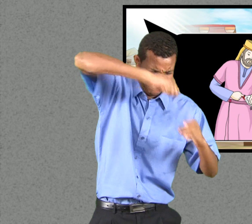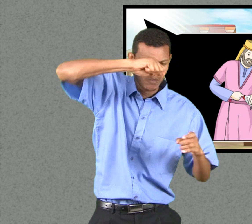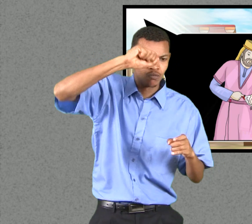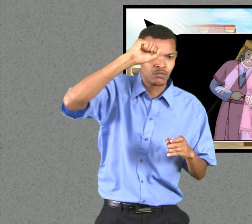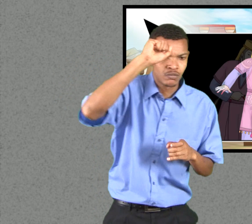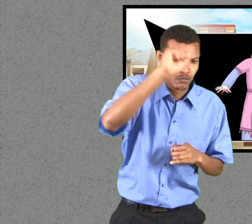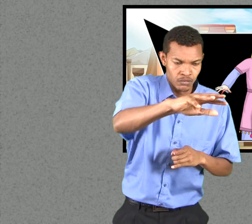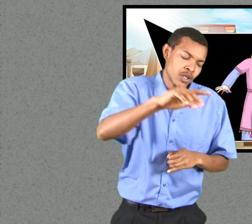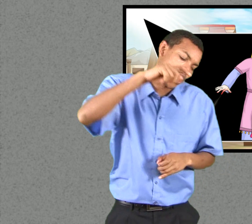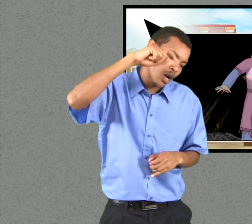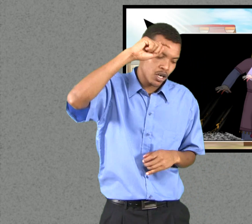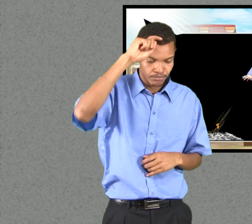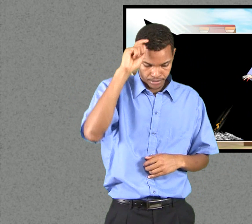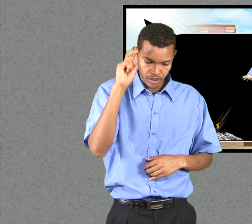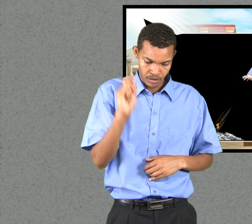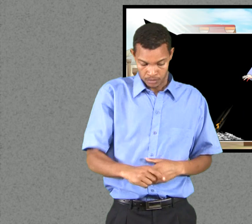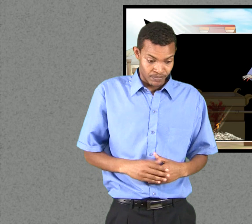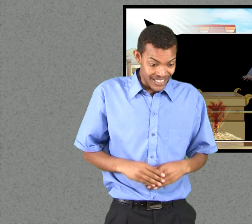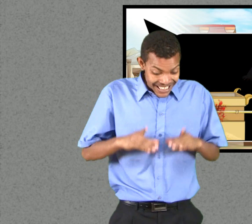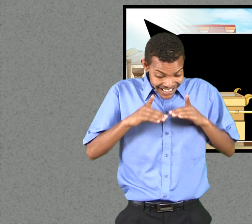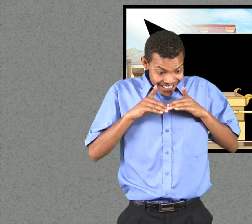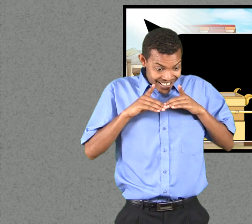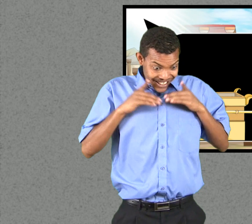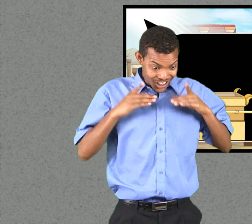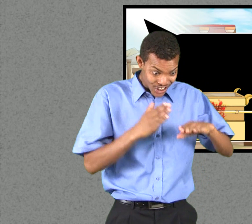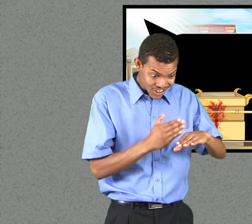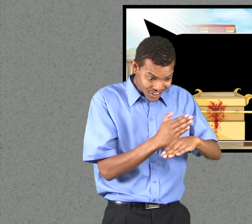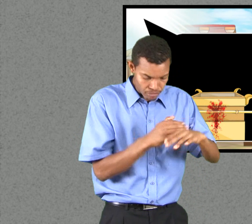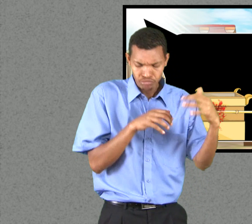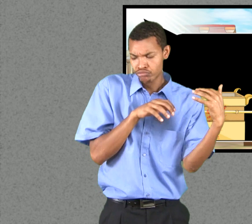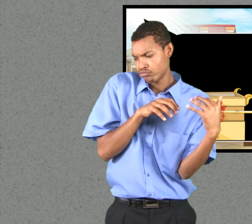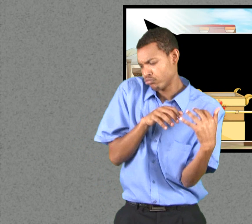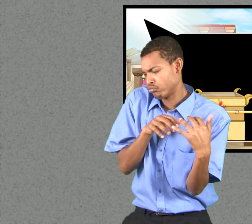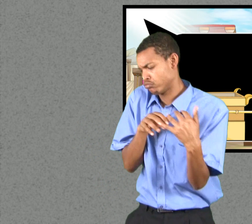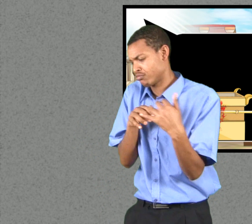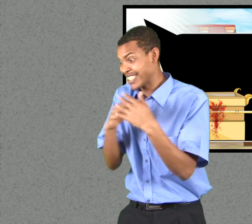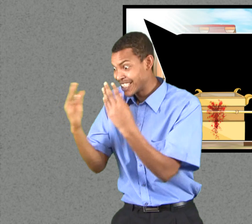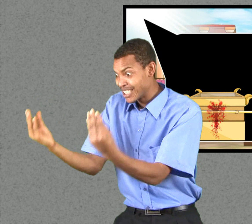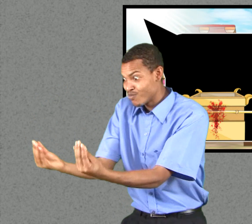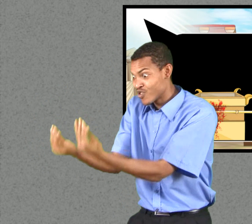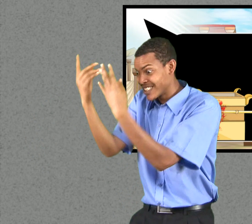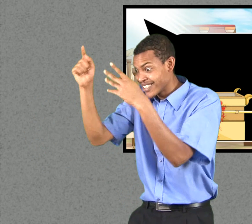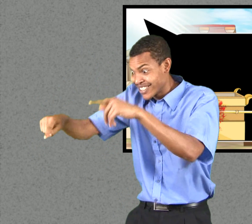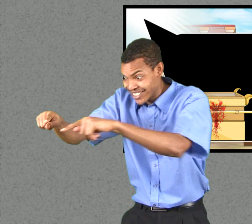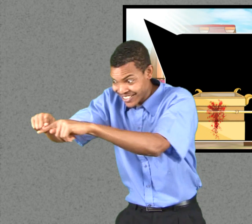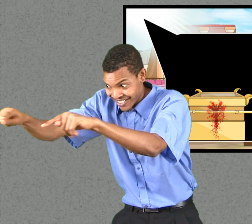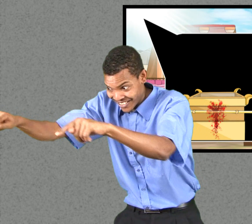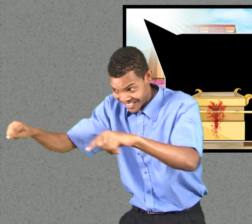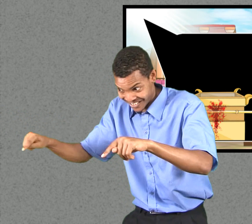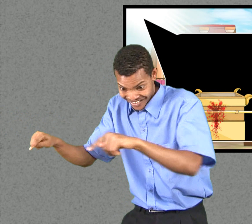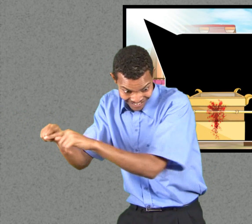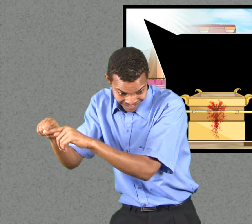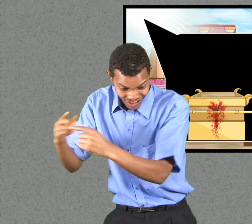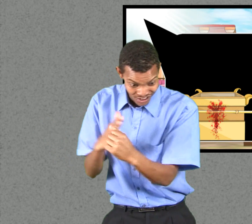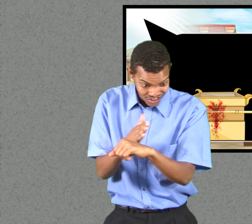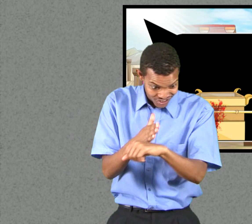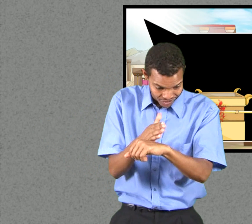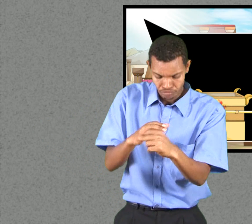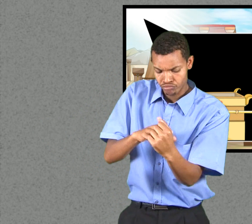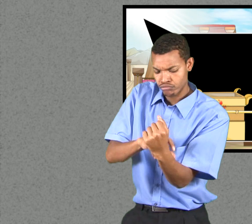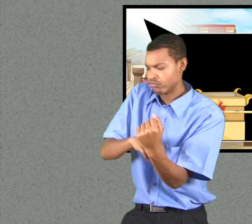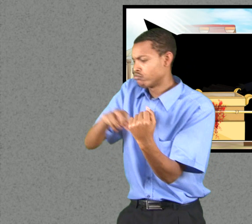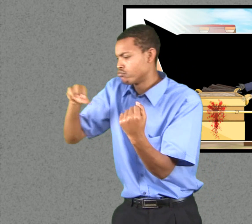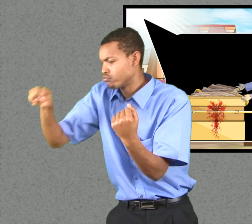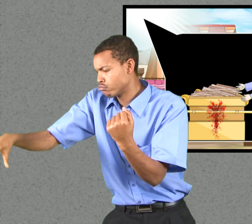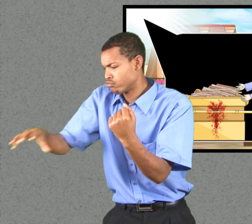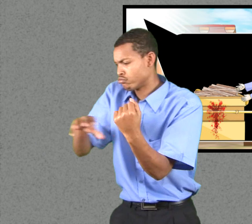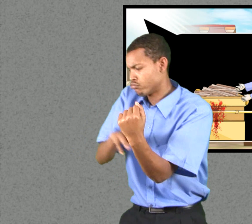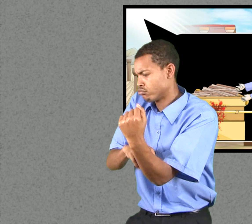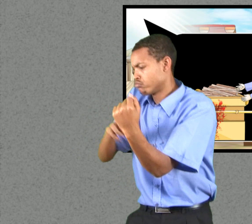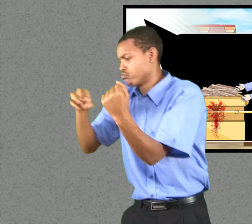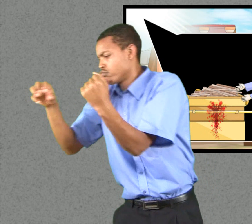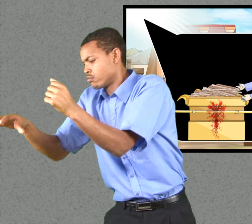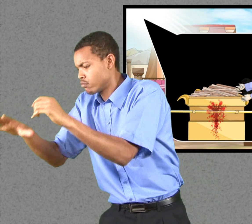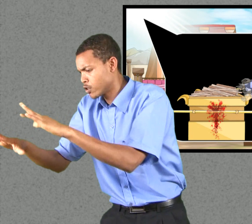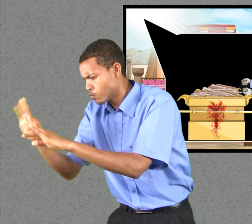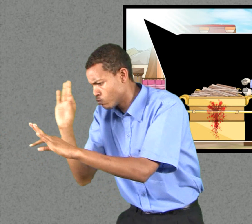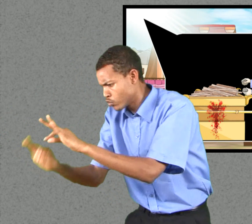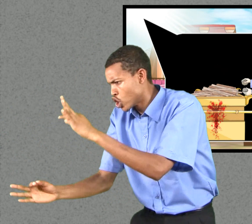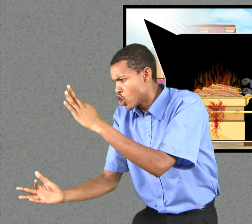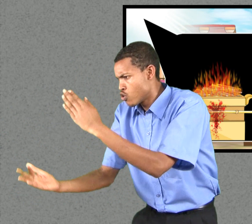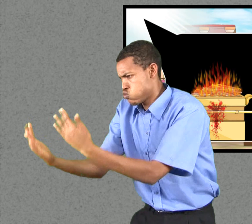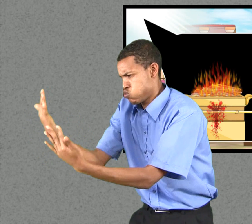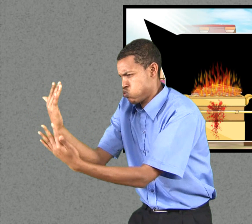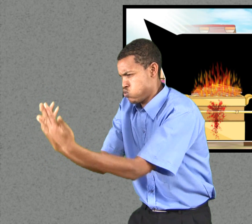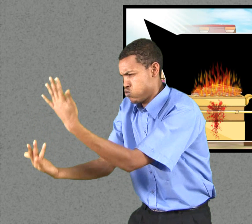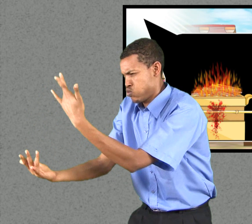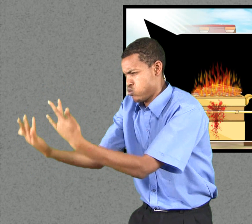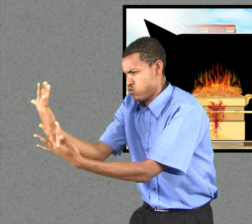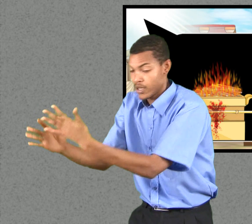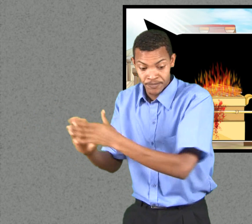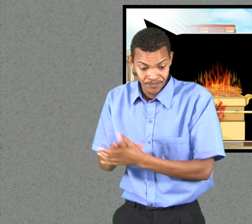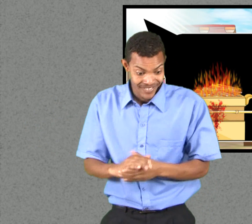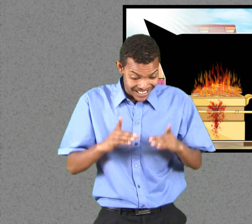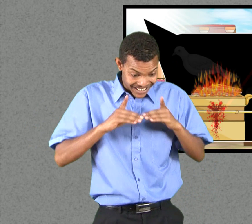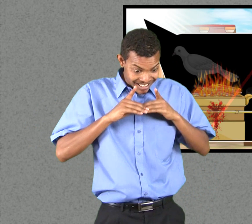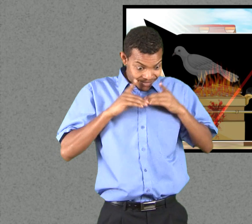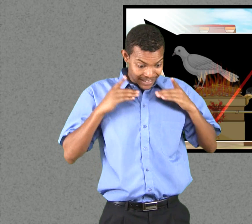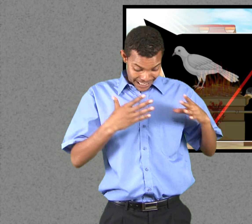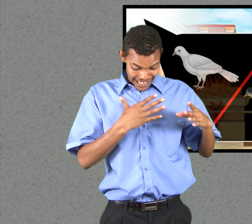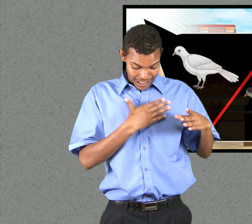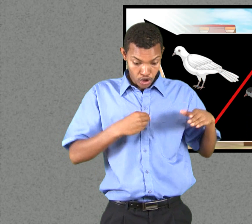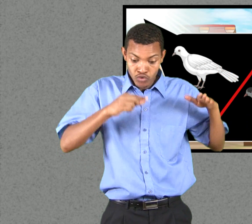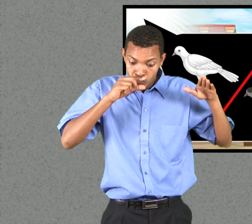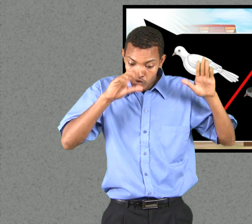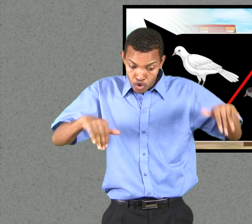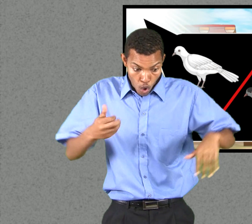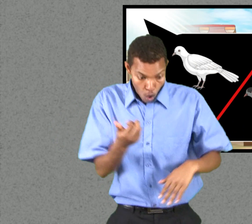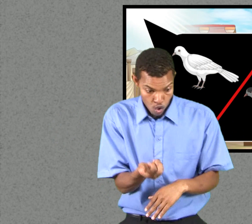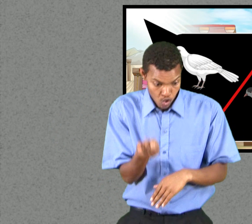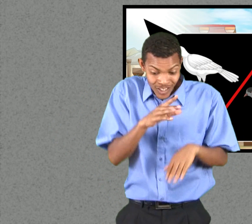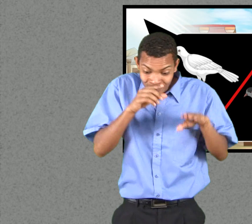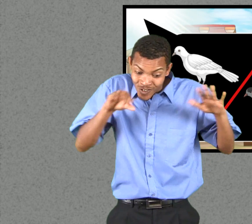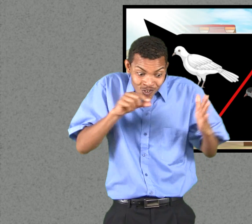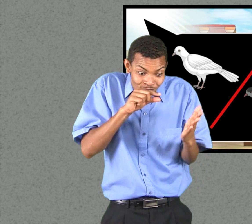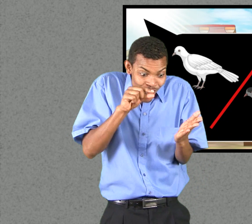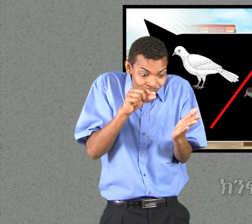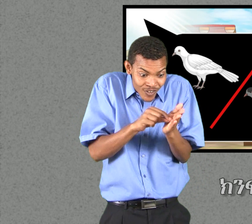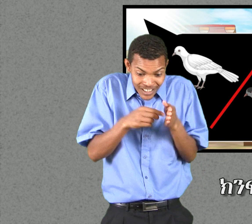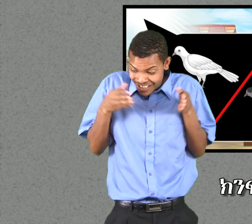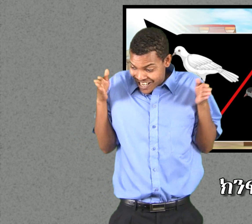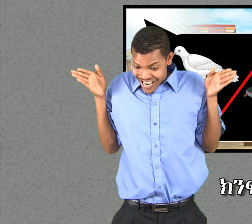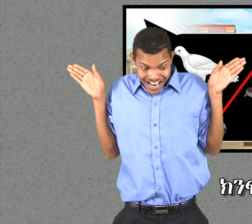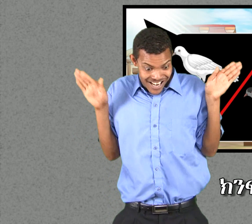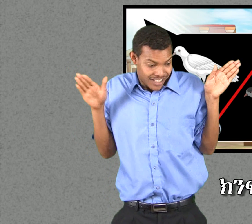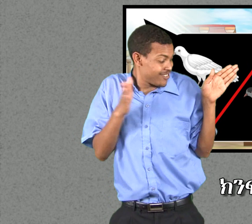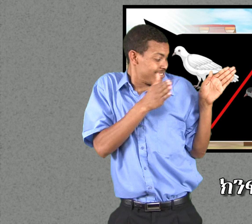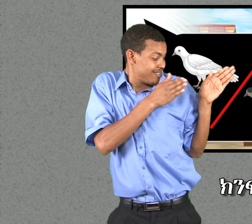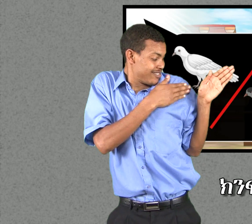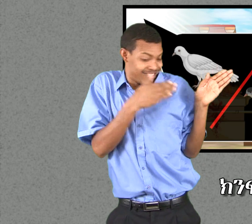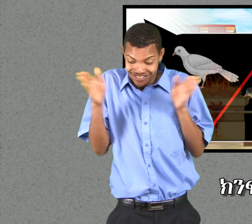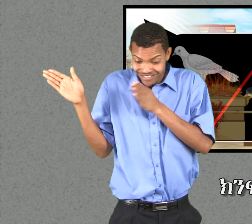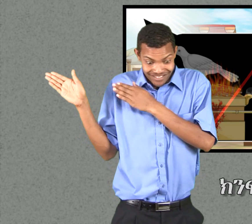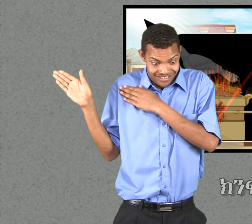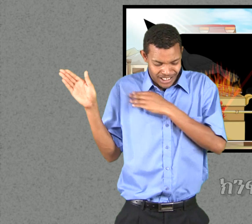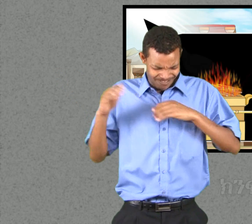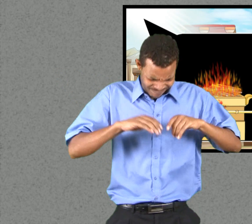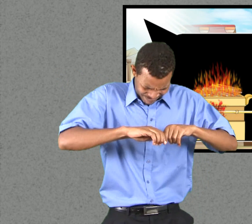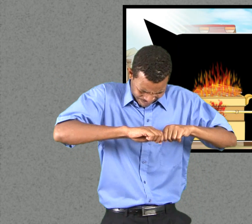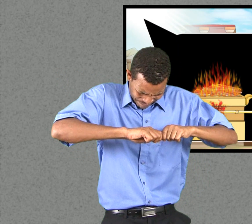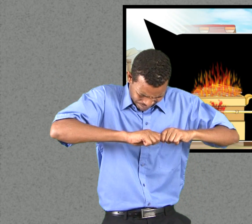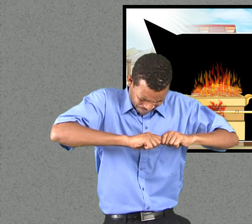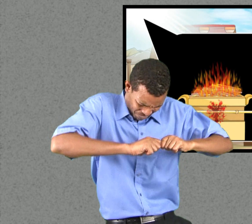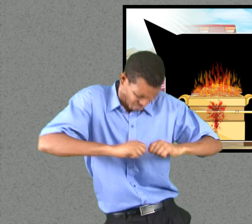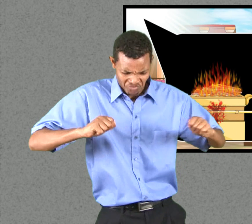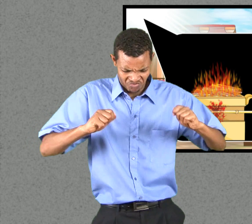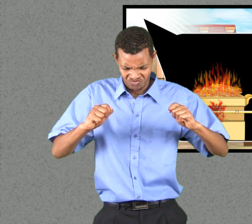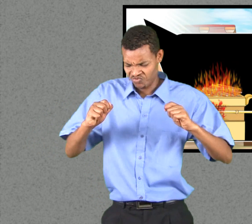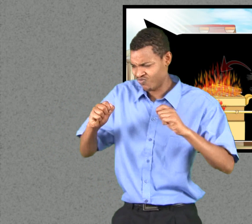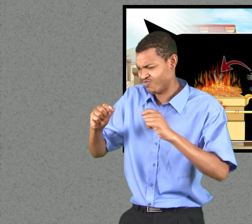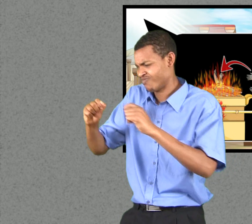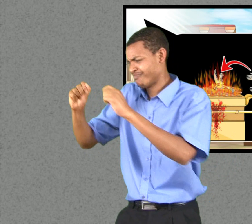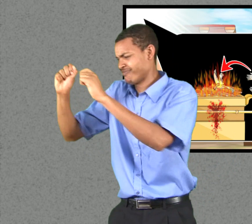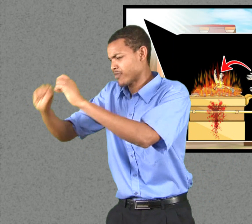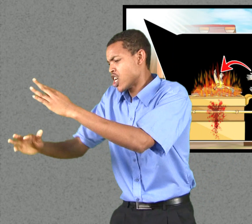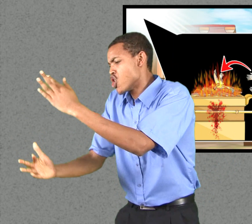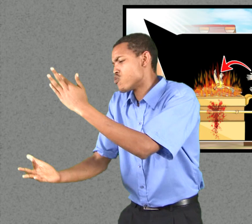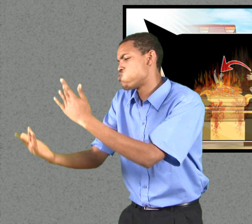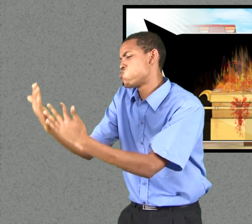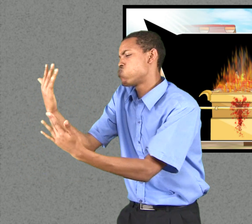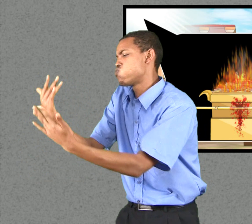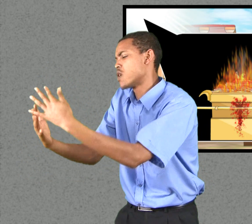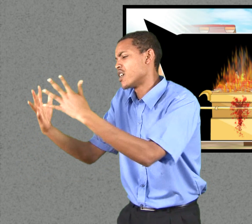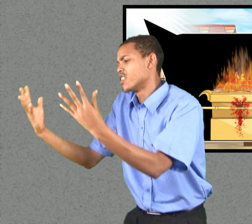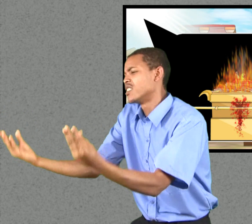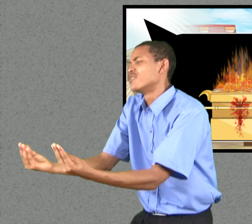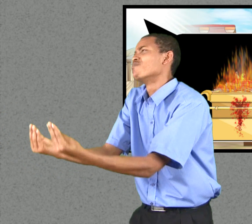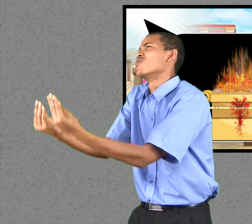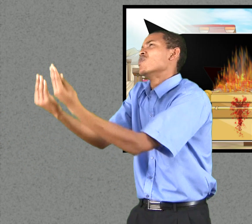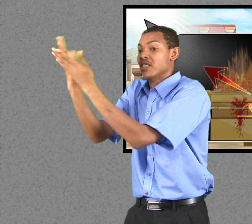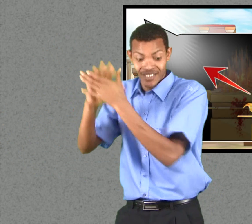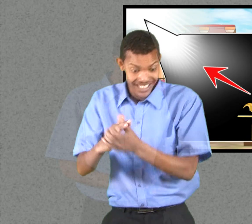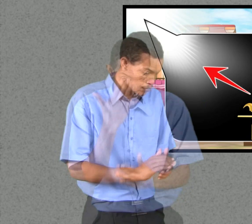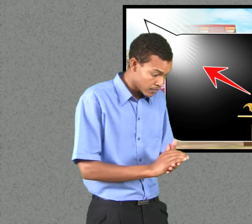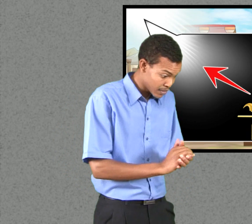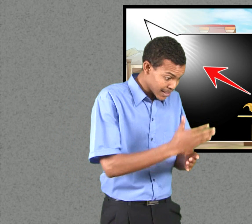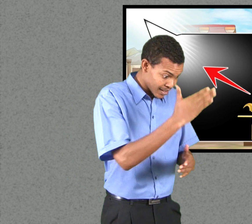He shall tear it open by its wings, without dividing the bird completely. And the priest is to burn it on the altar atop the burning wood.